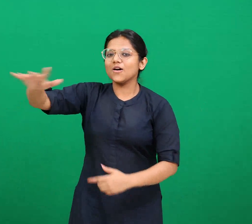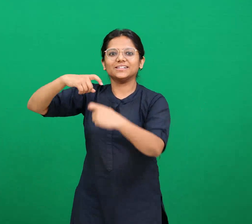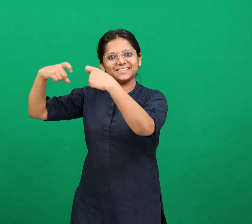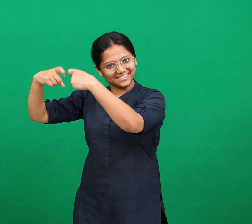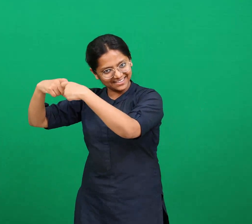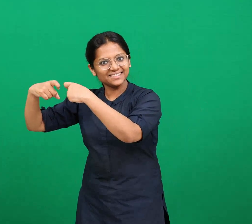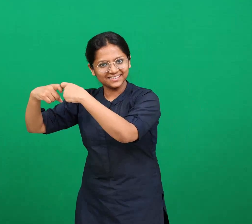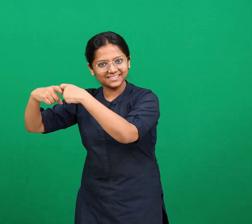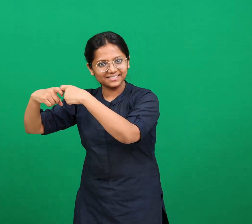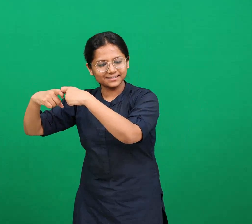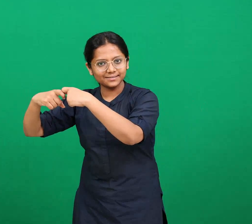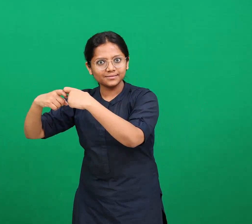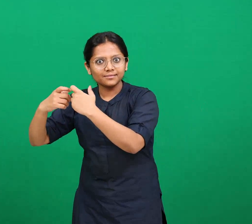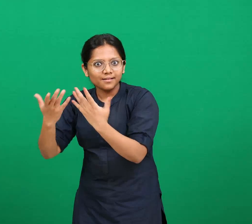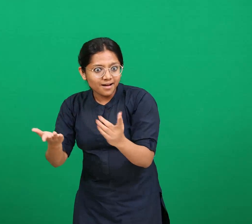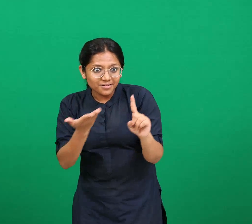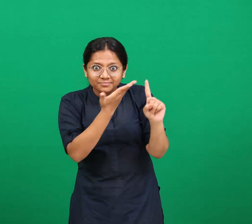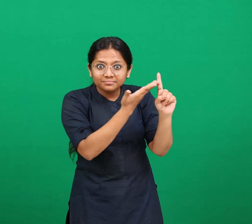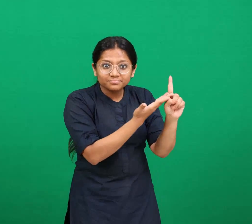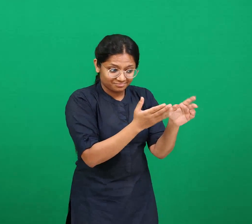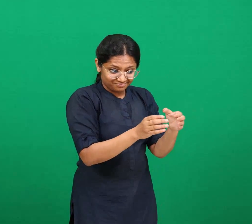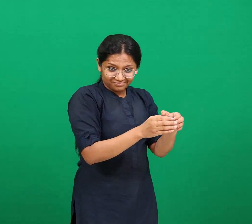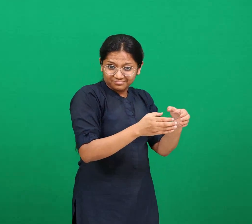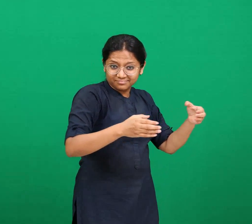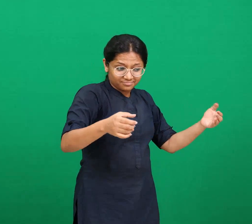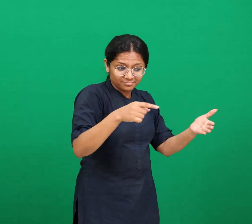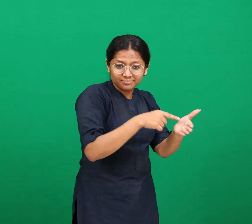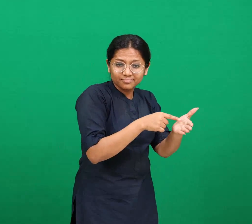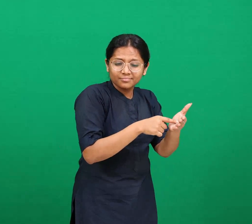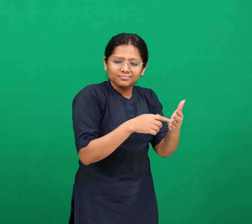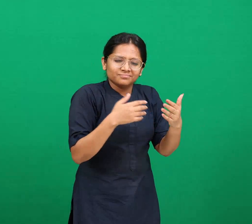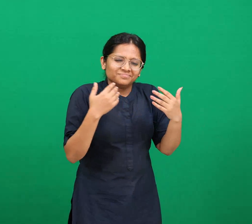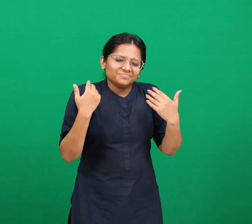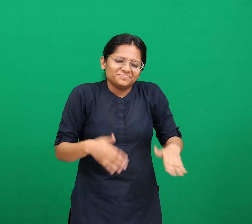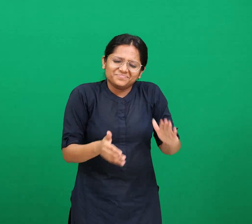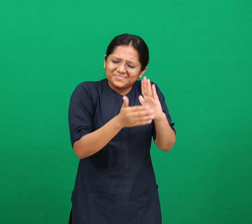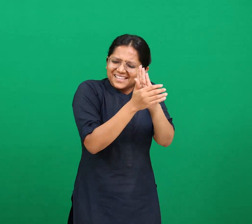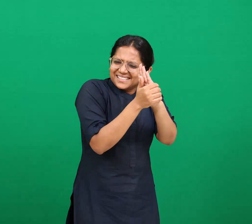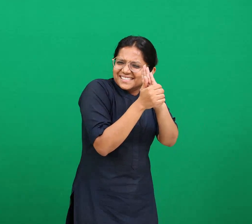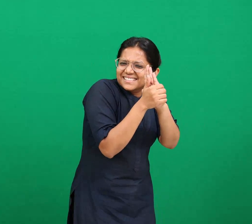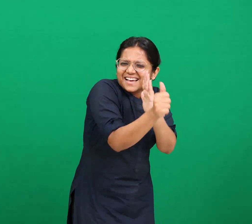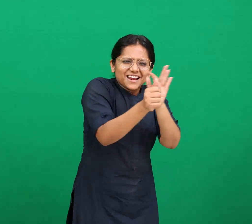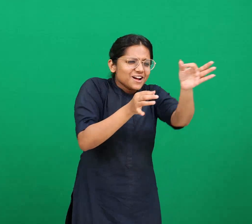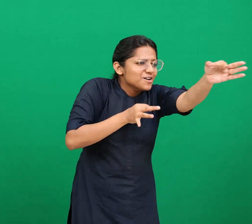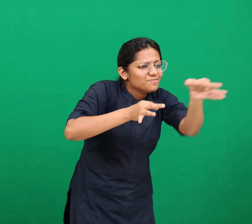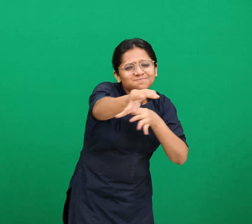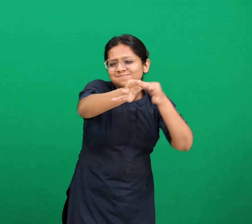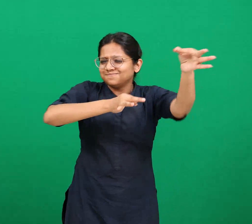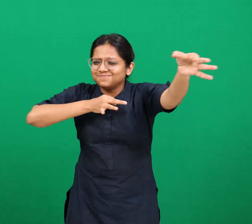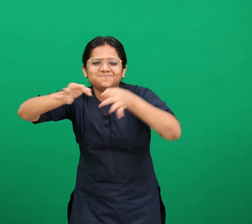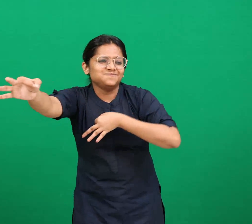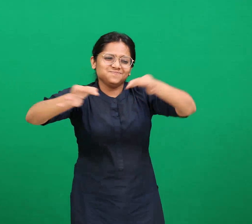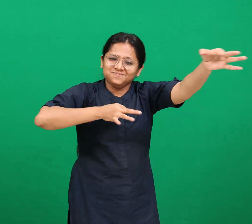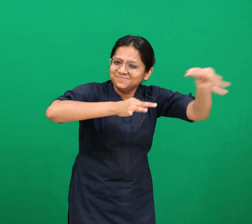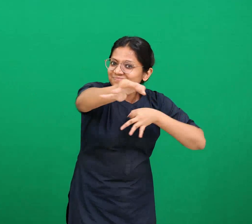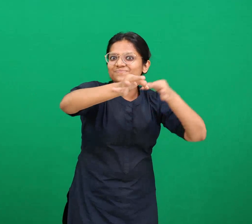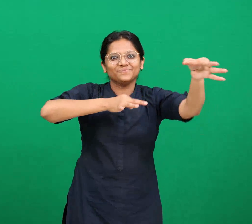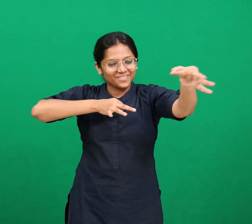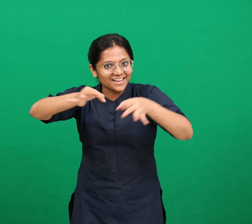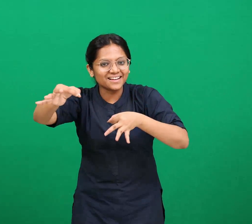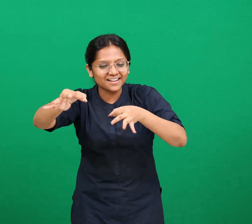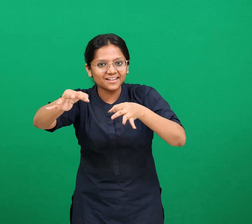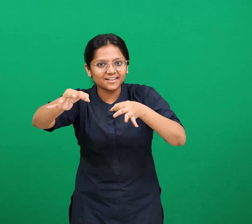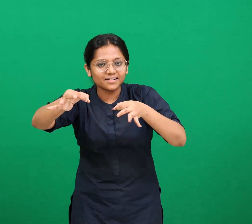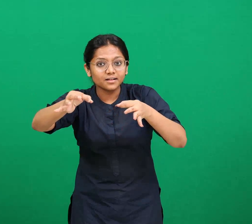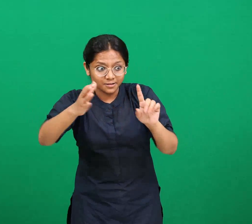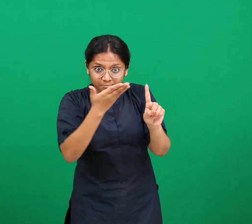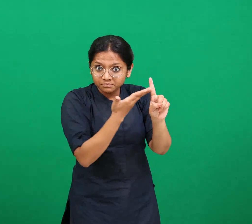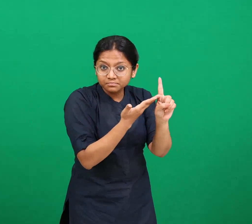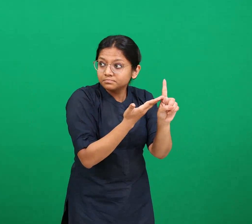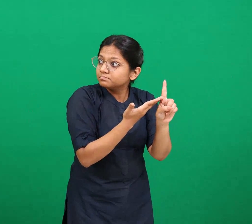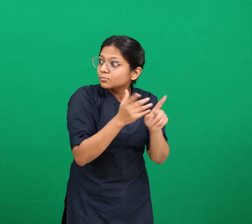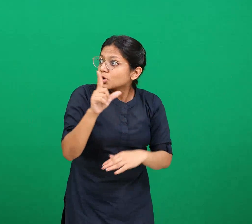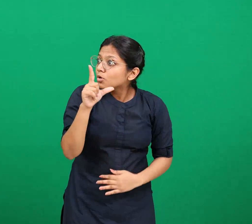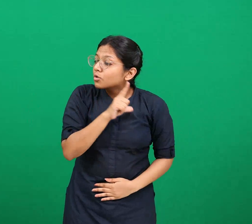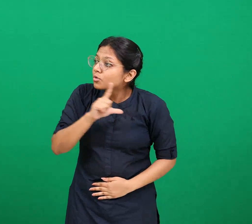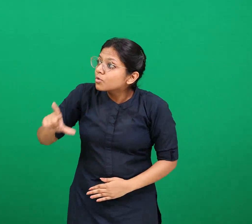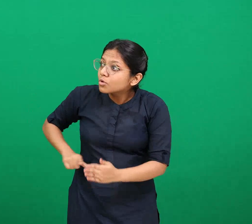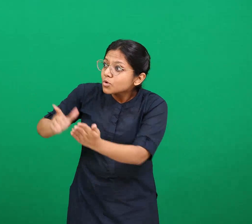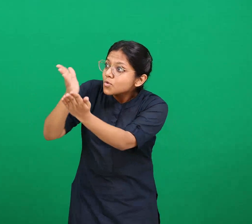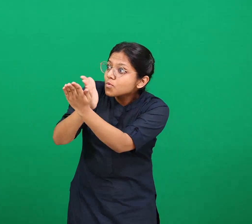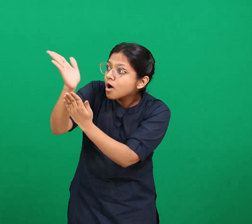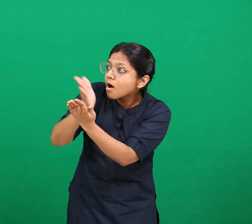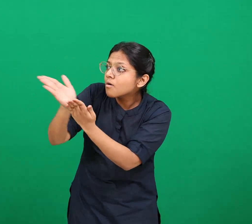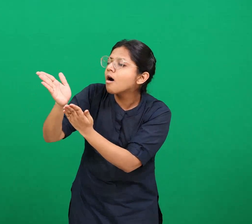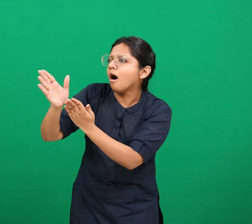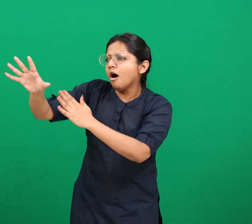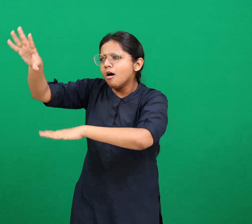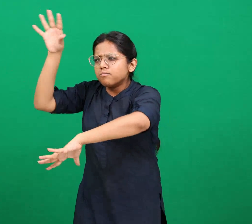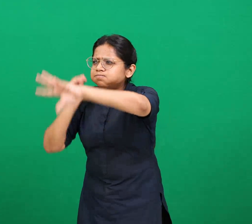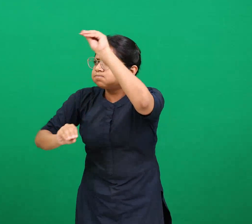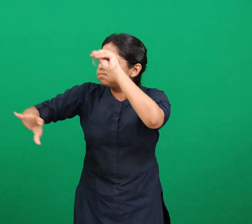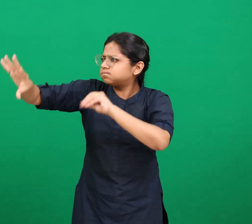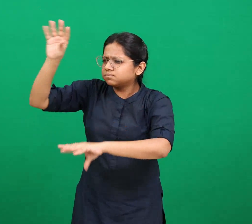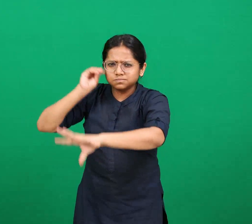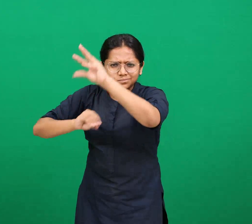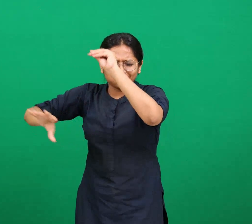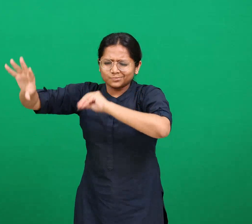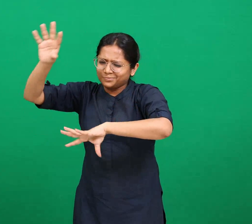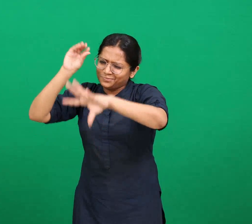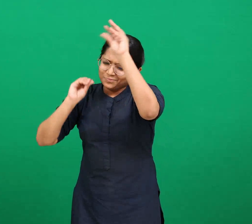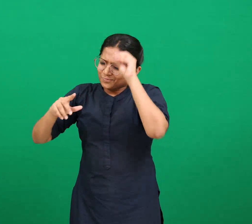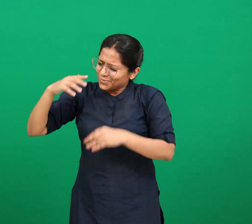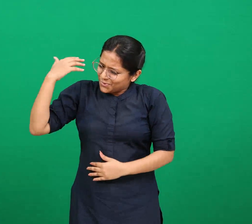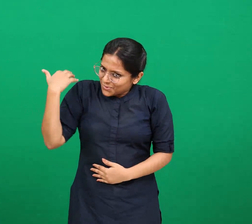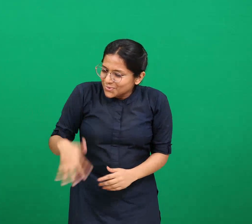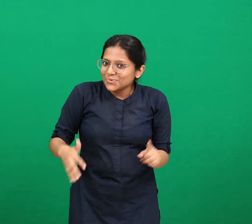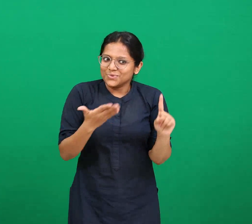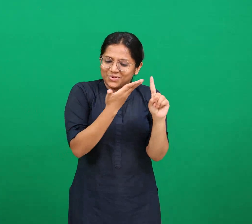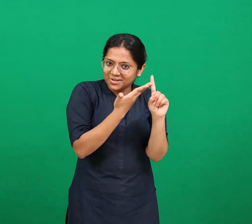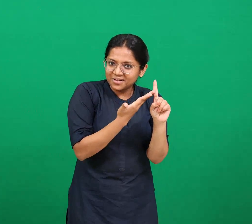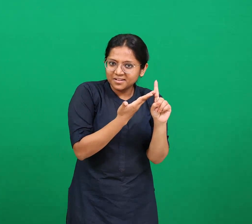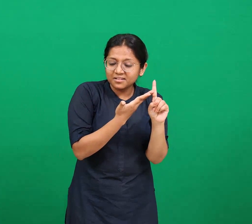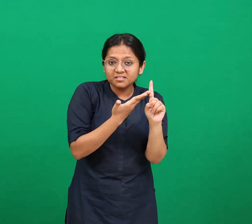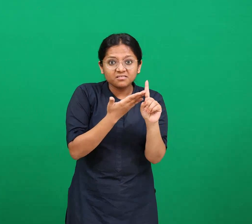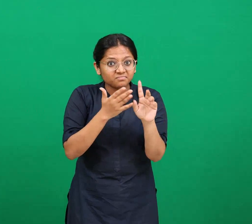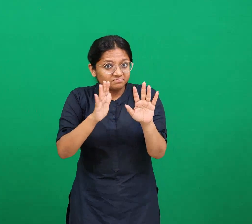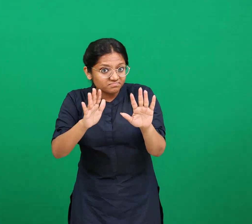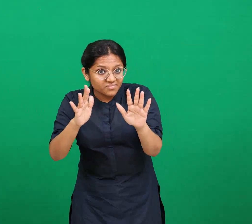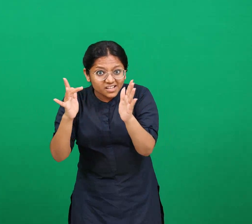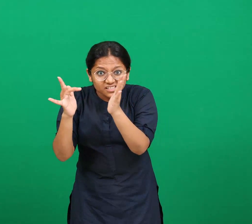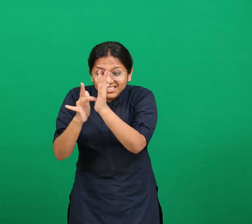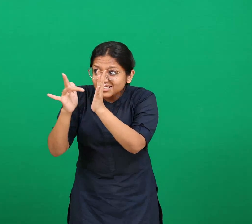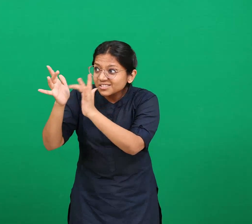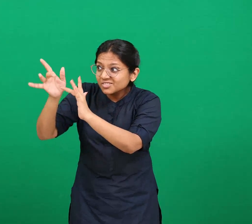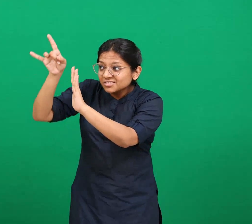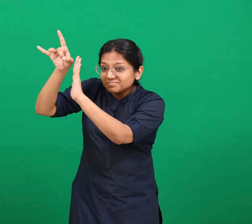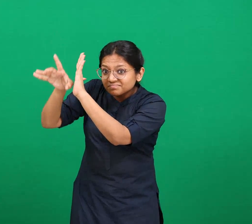He was an eloquent man, well versed in the Scriptures.